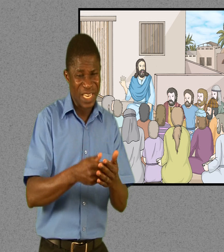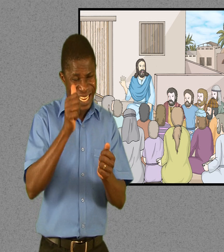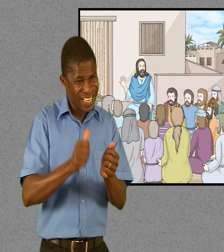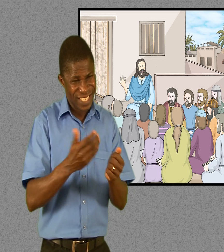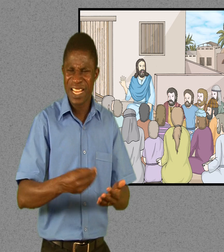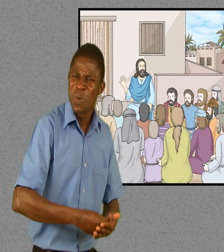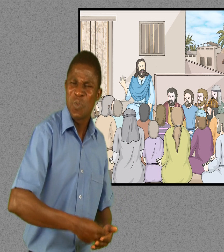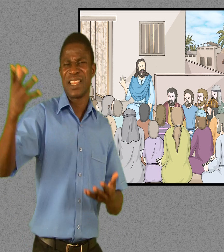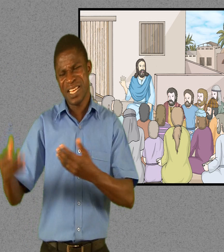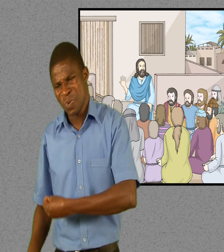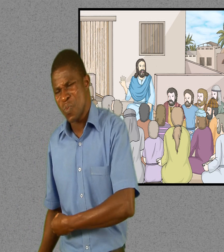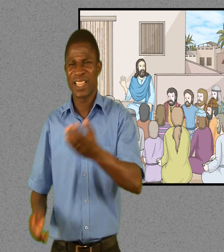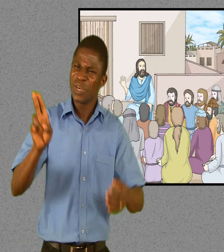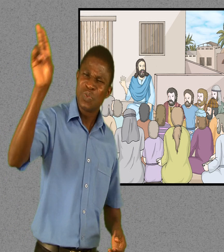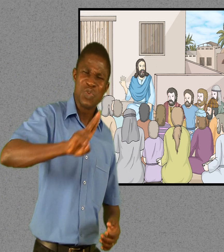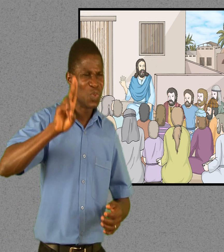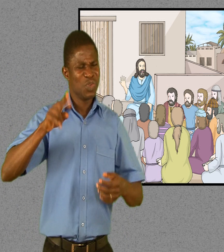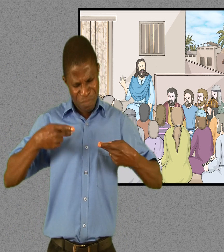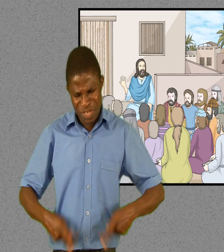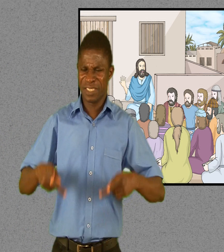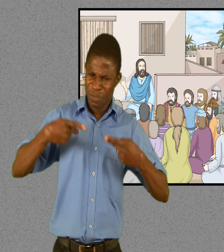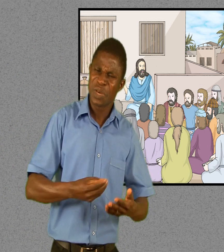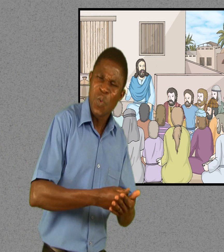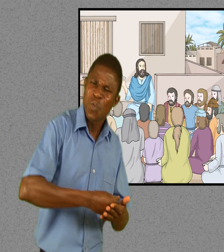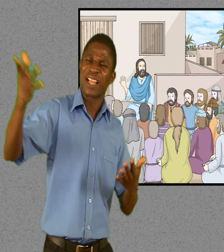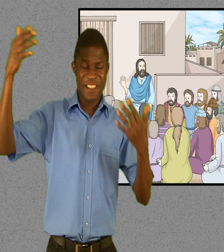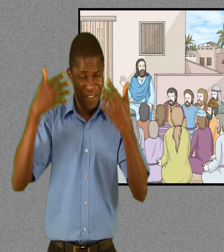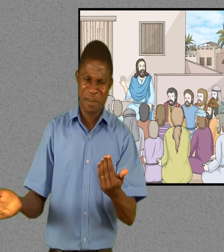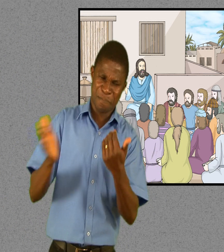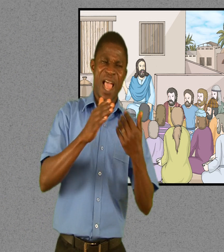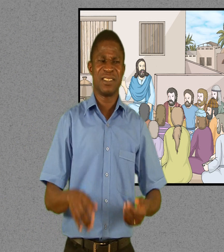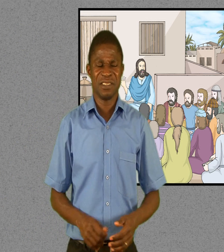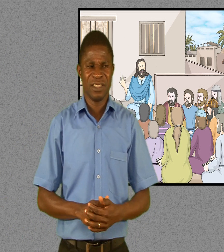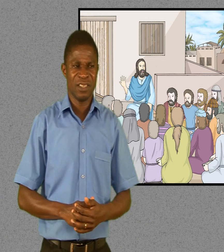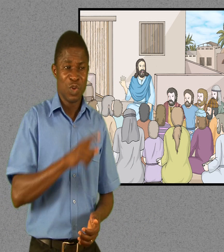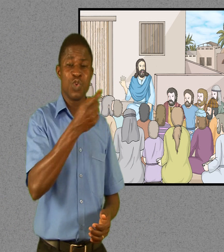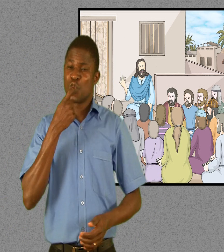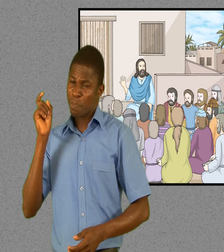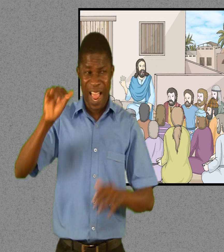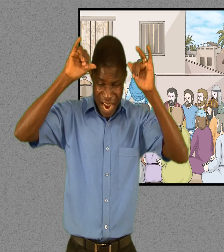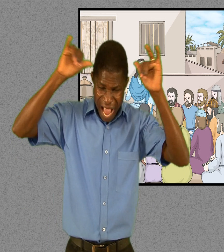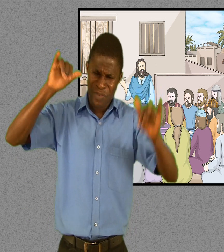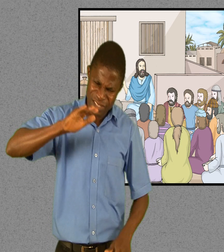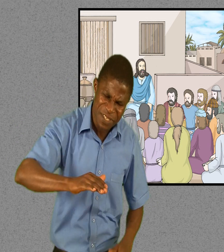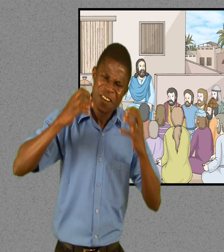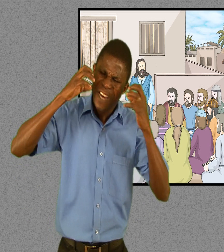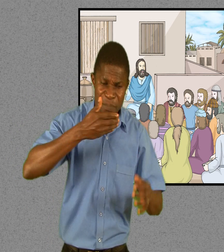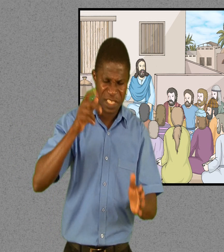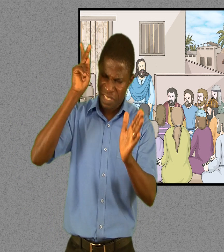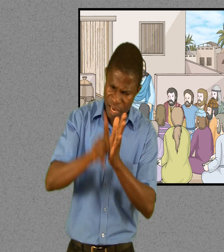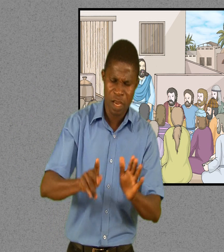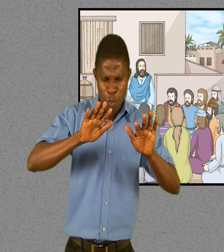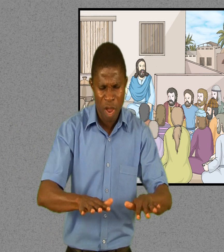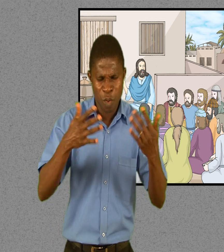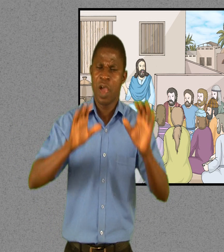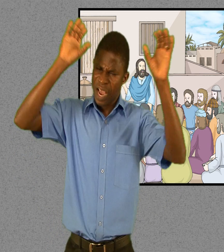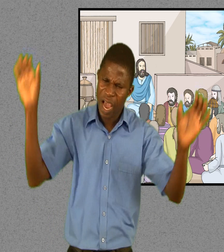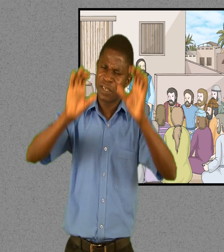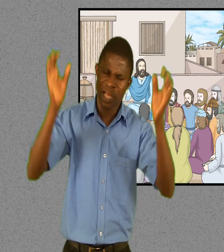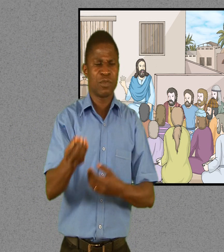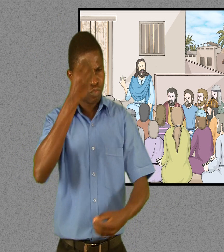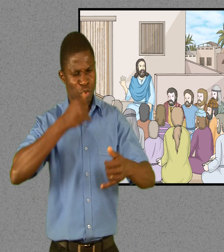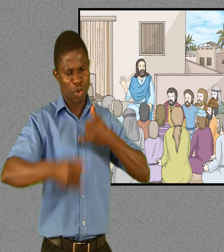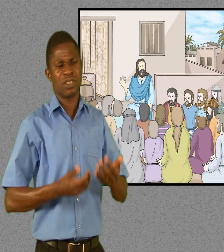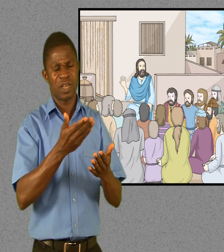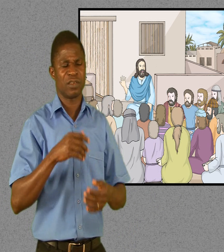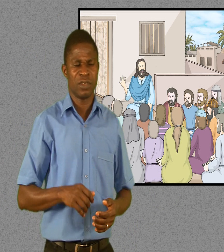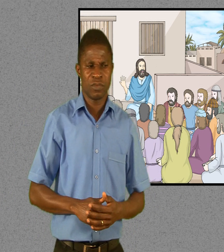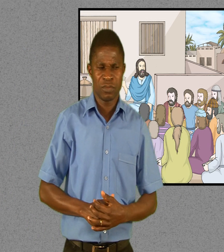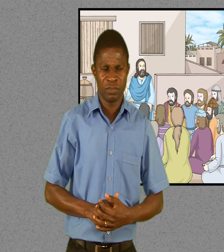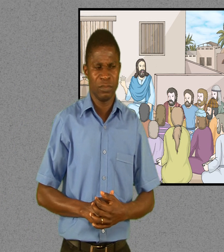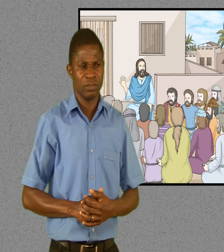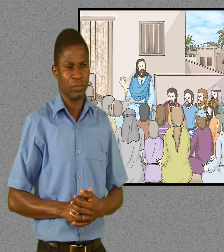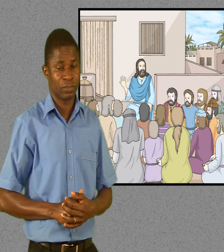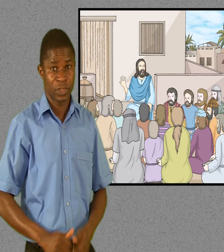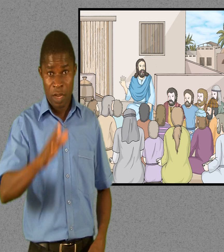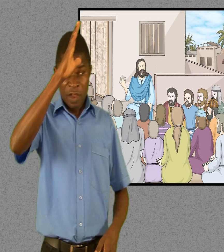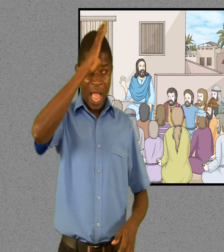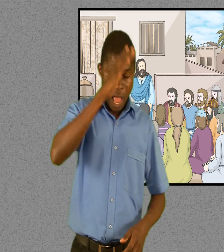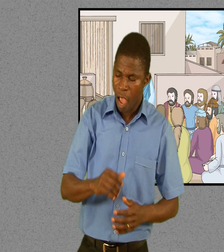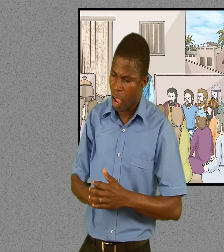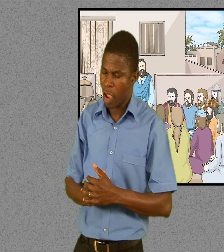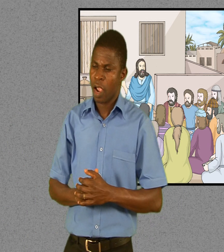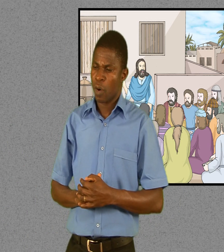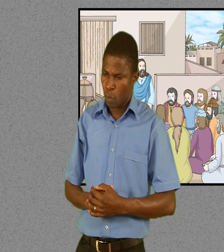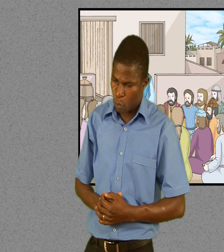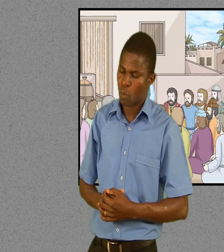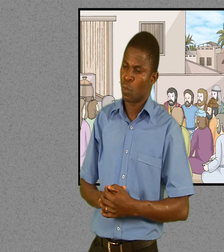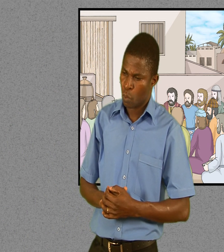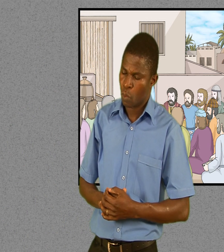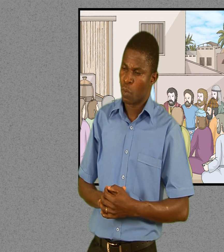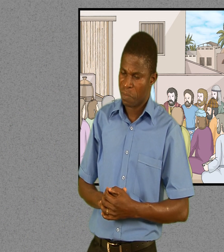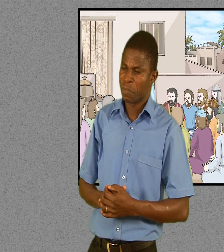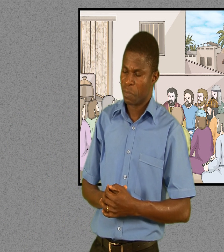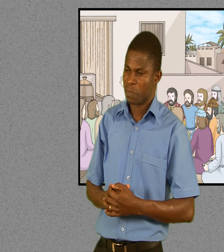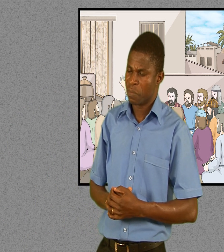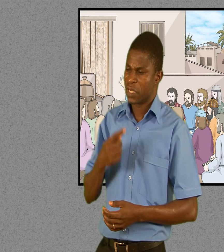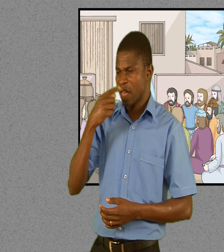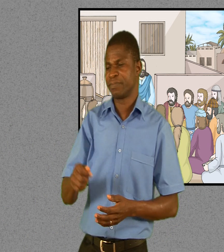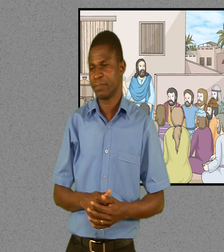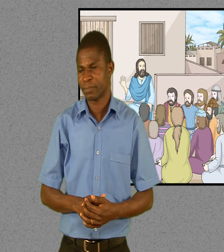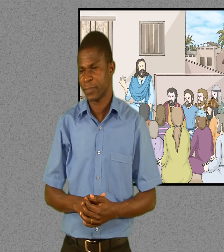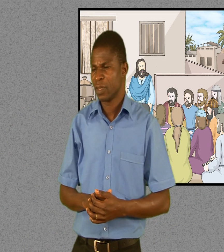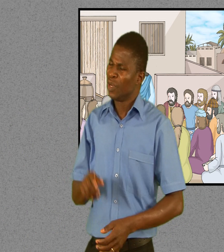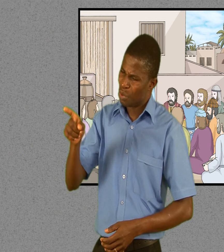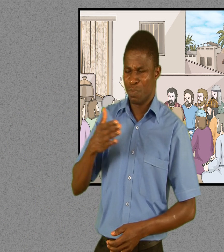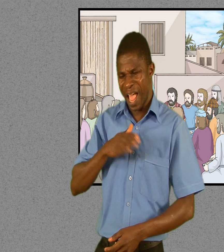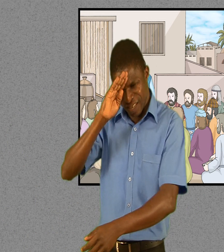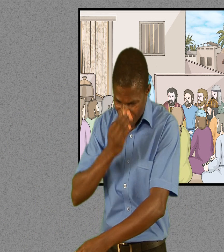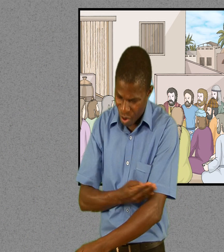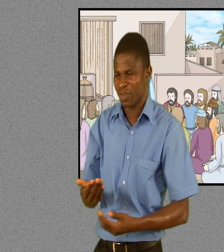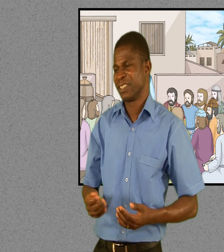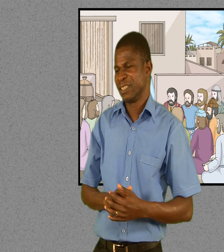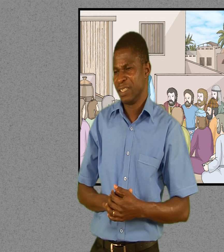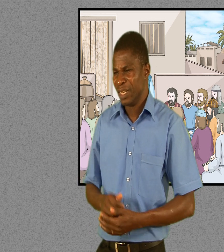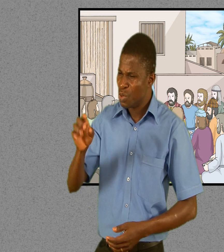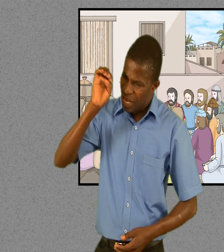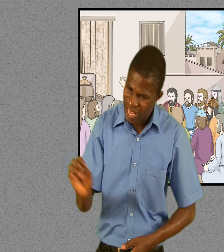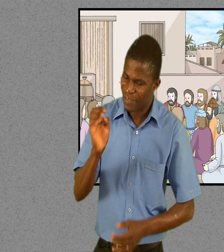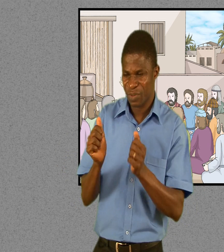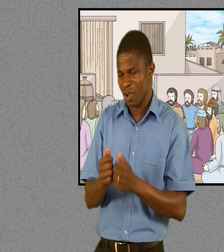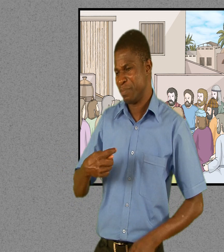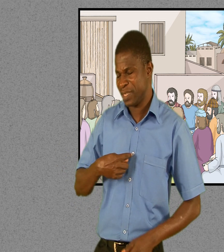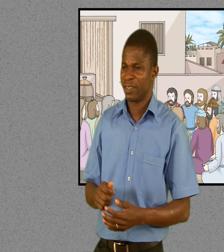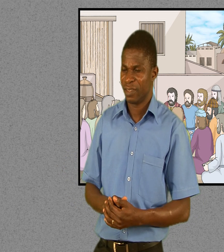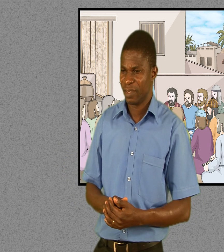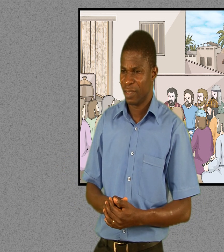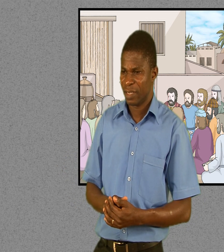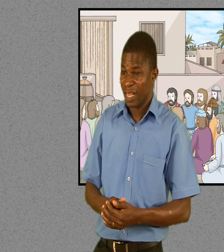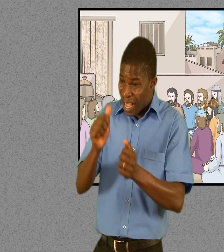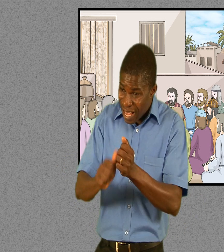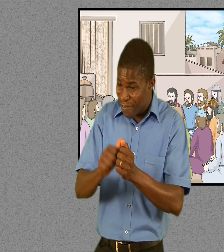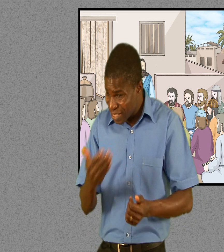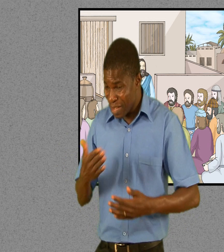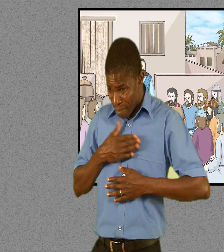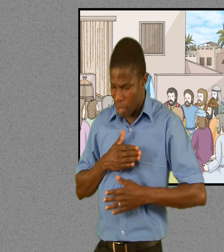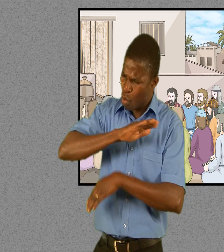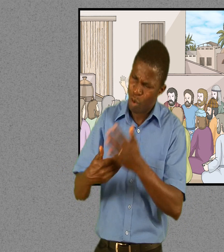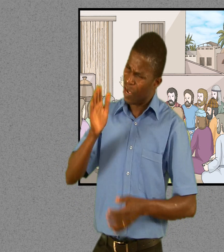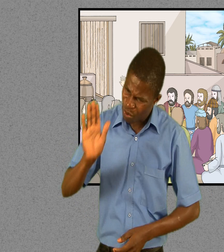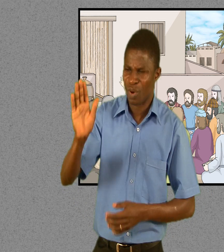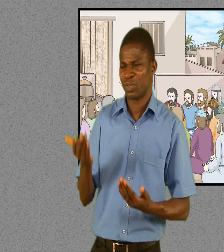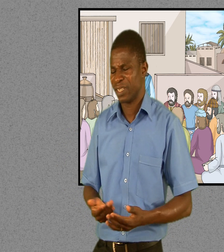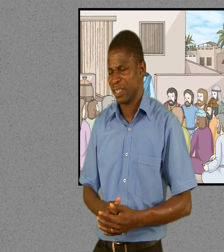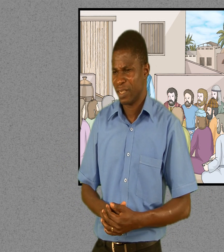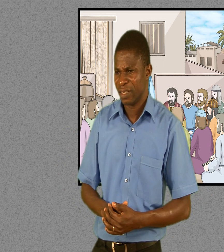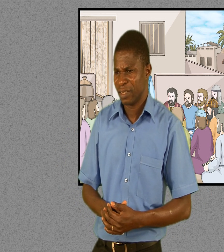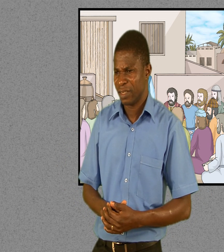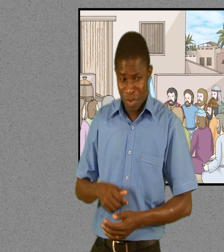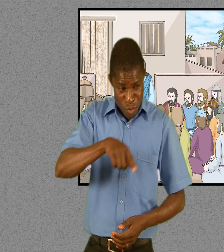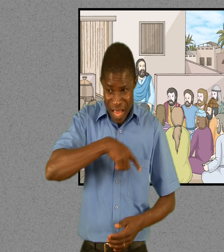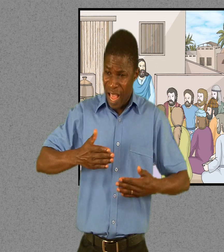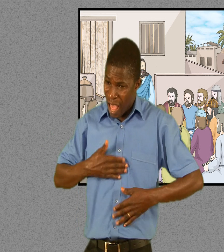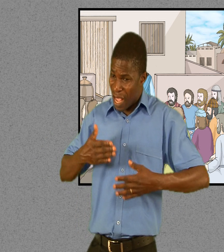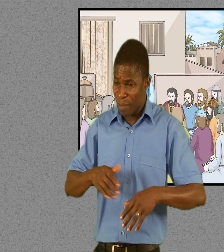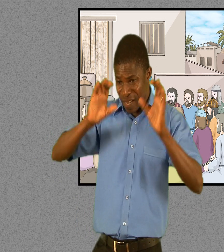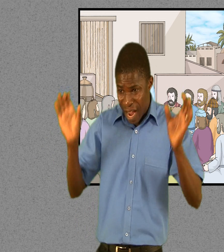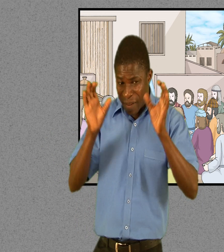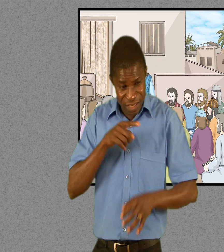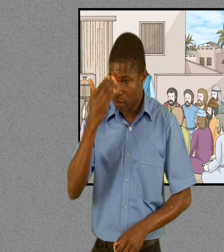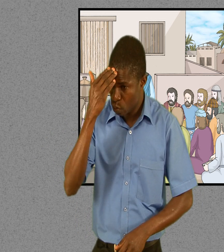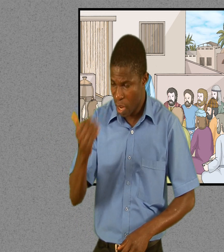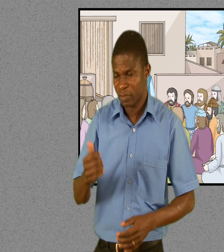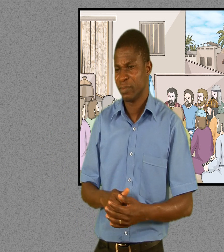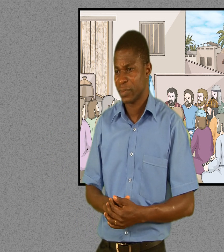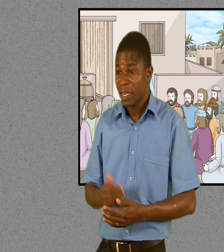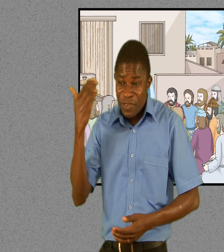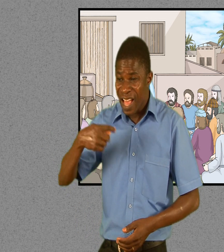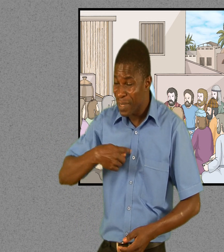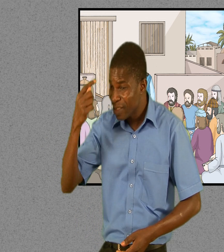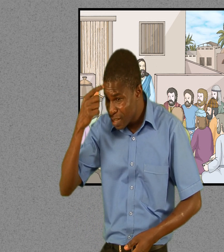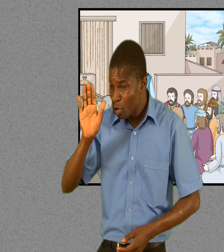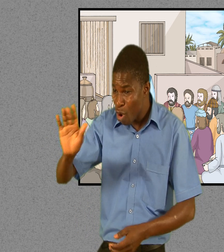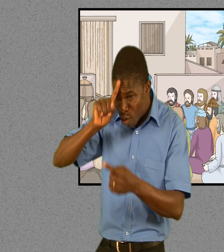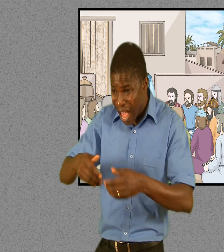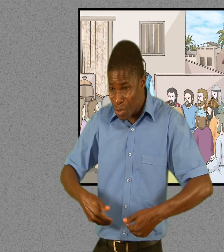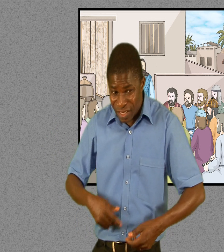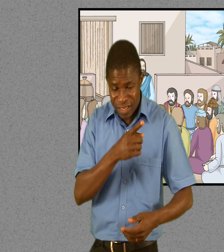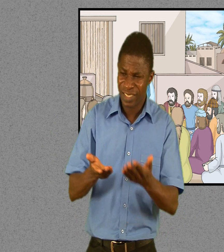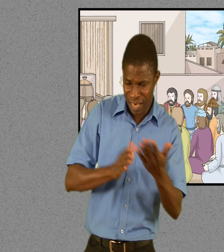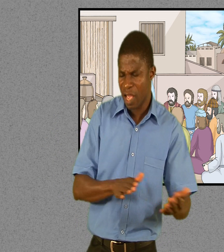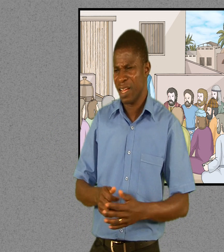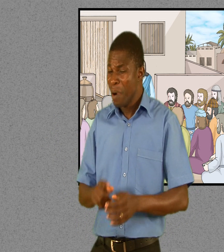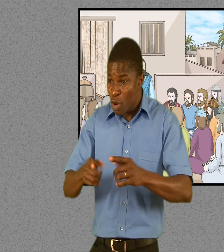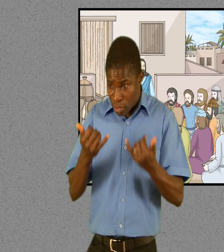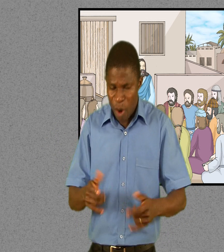But when this son of yours returns from squandering your wealth with prostitutes, you kill the fattened calf for him!’ ‘Son, you are always with me,’ the father said, ‘and all that is mine is yours.